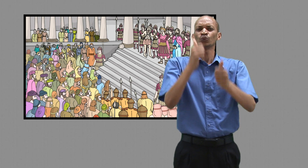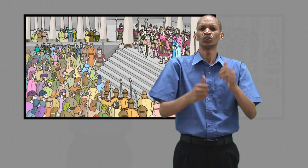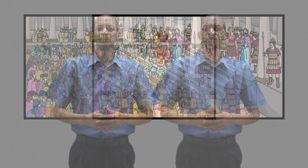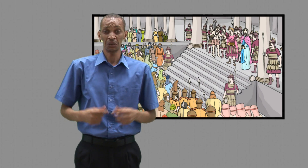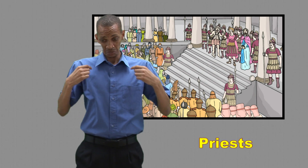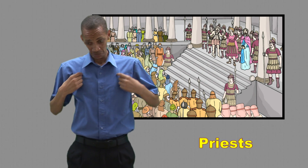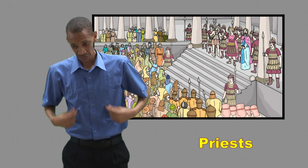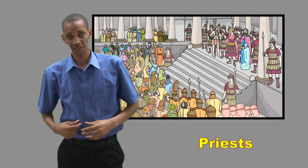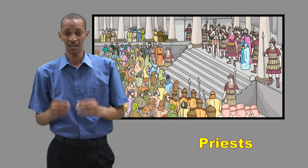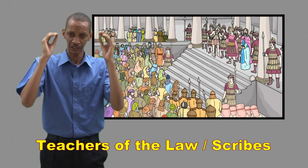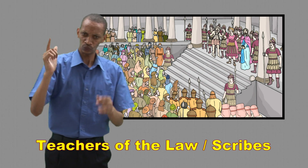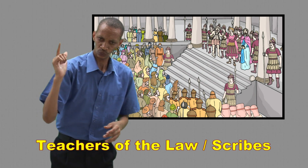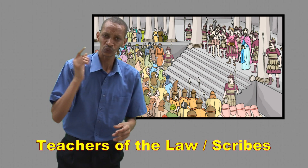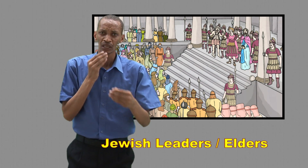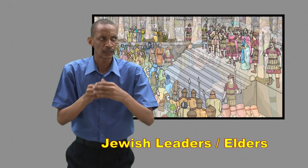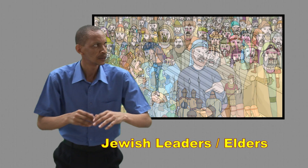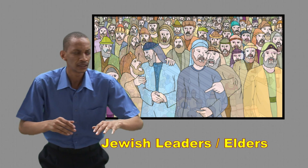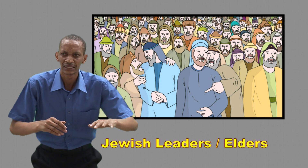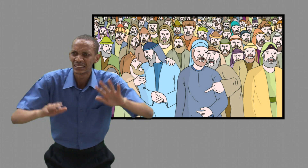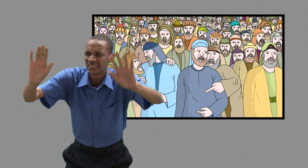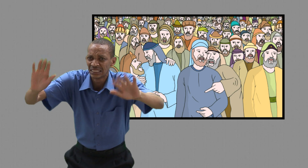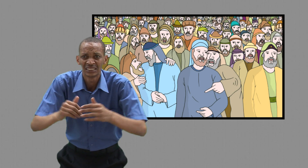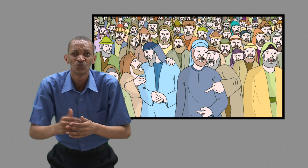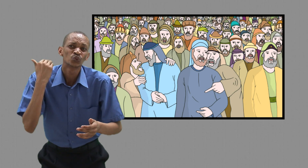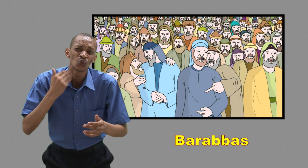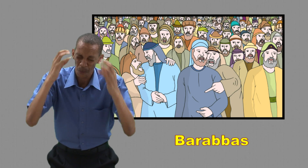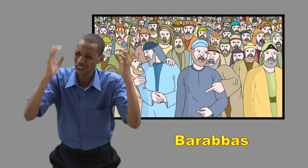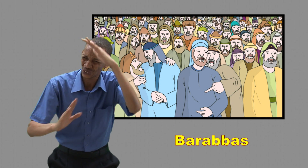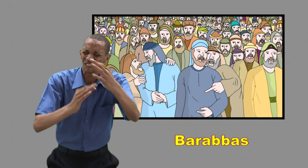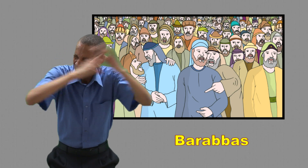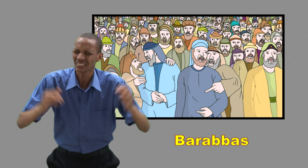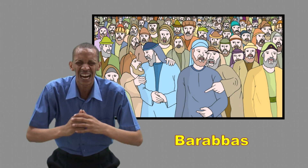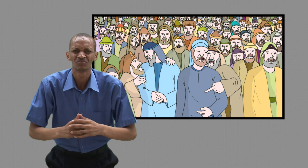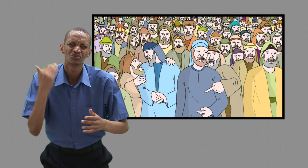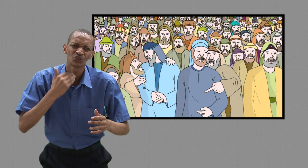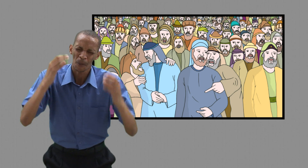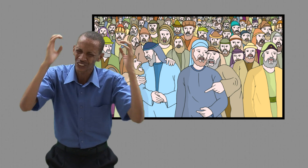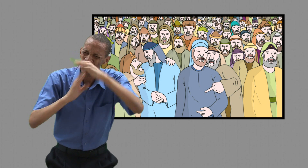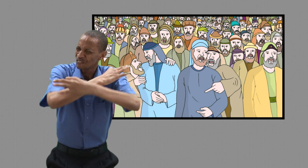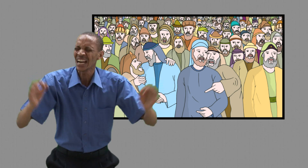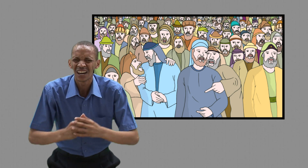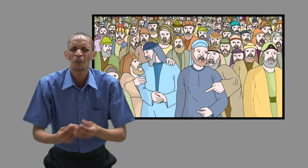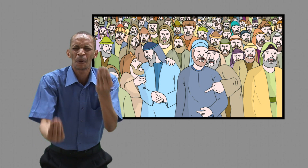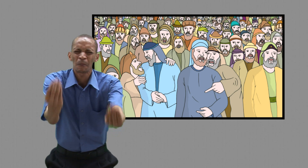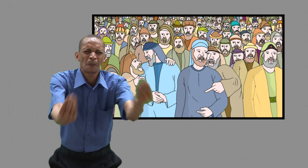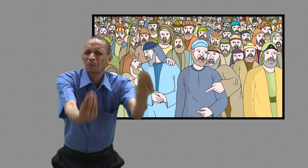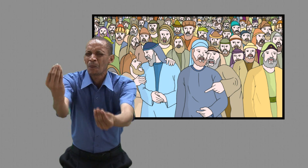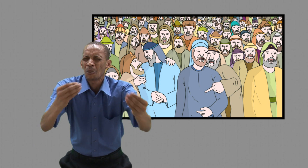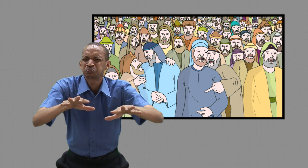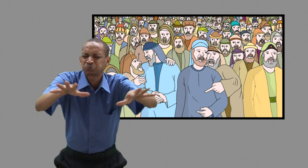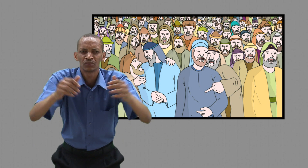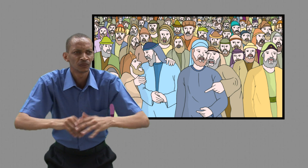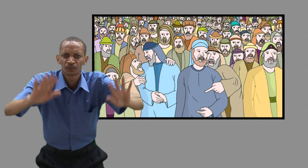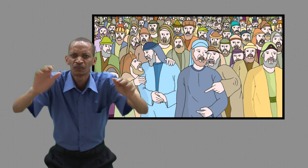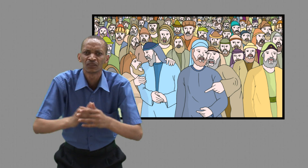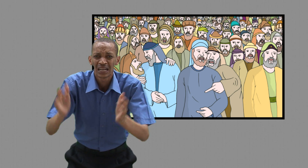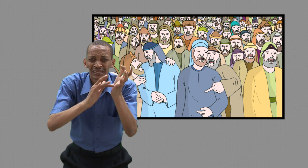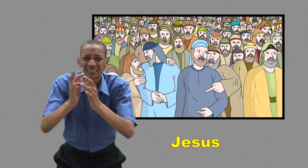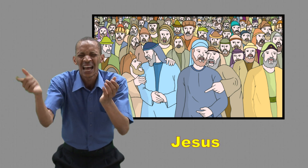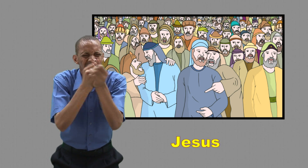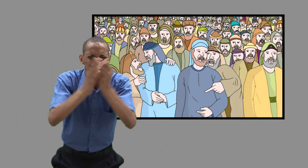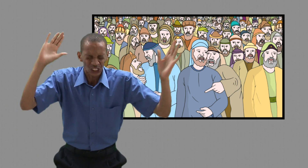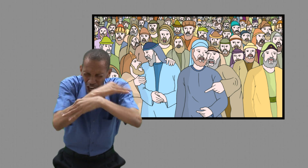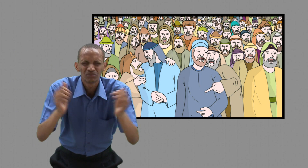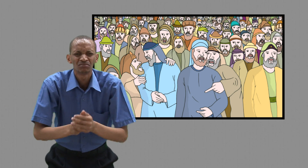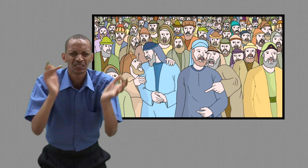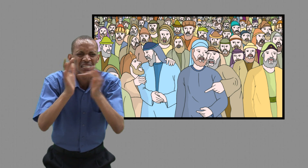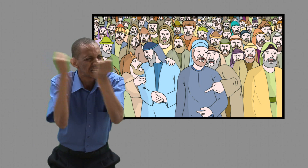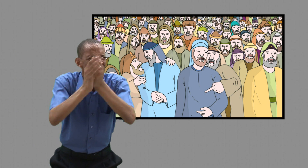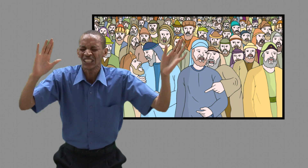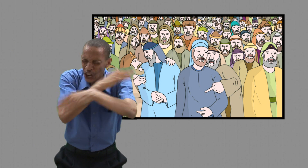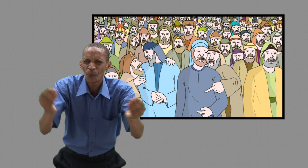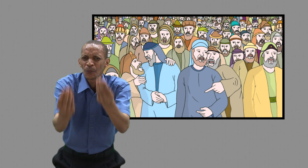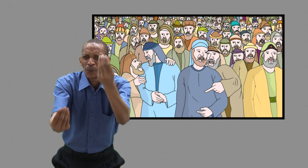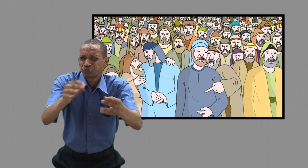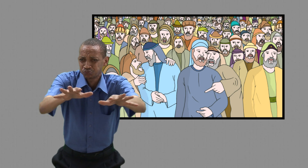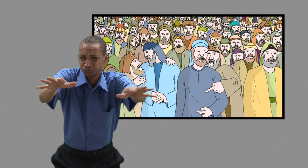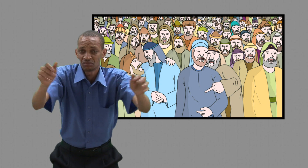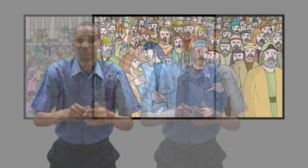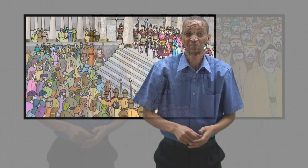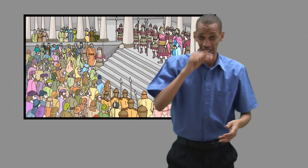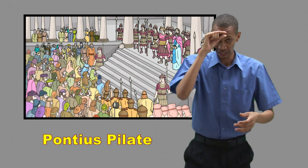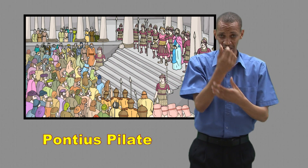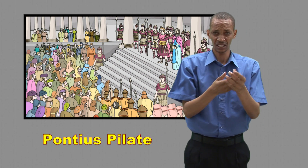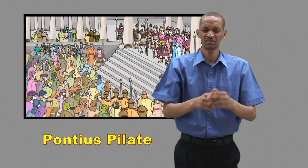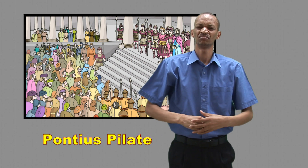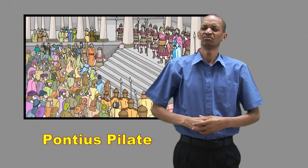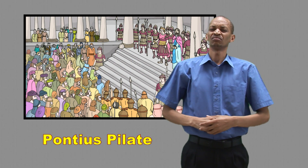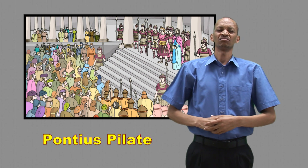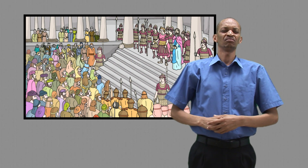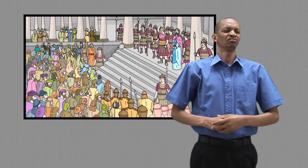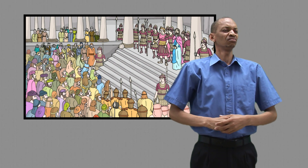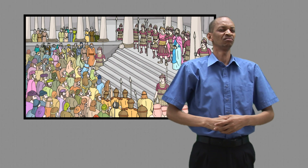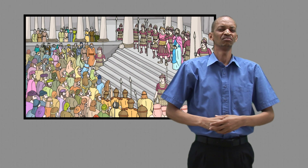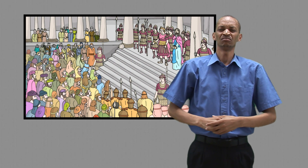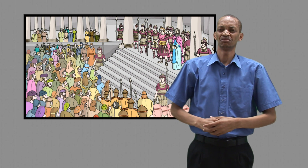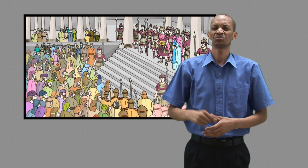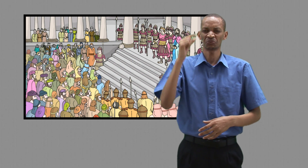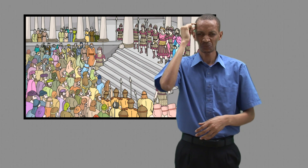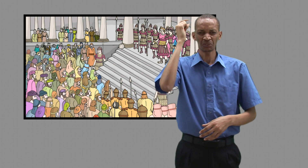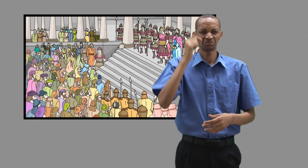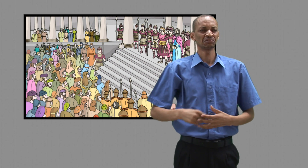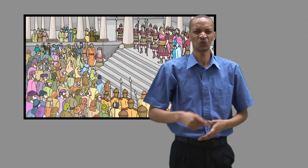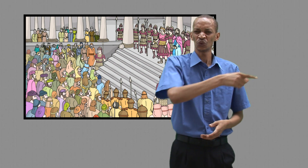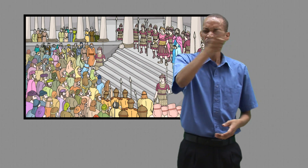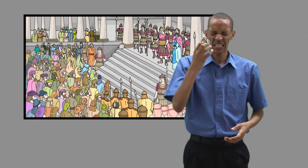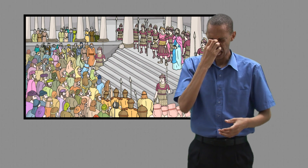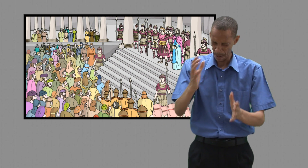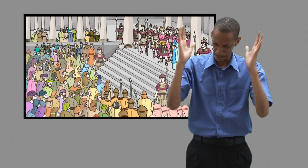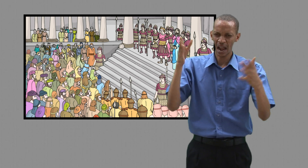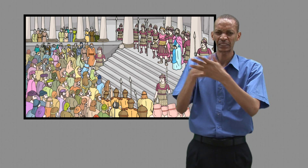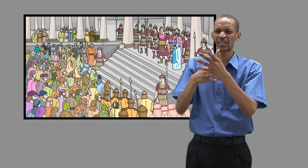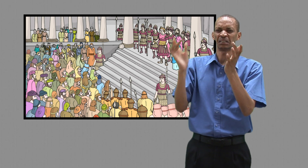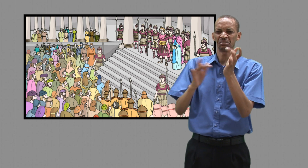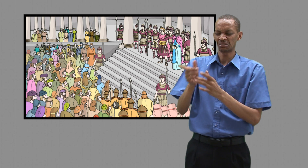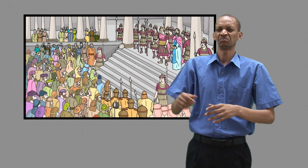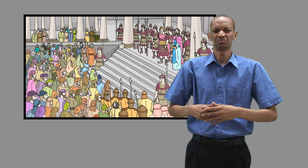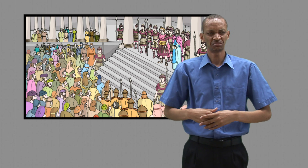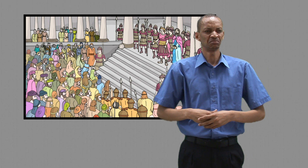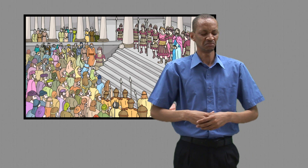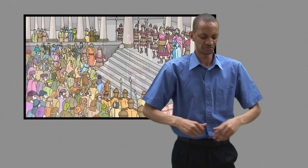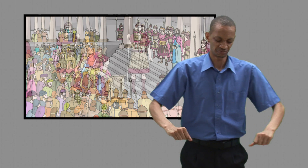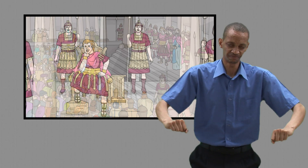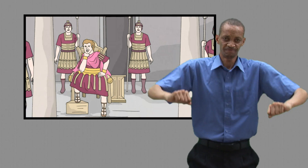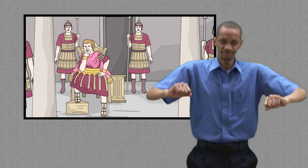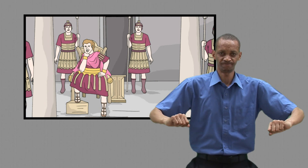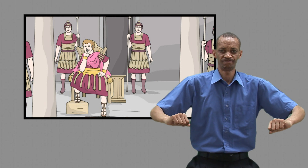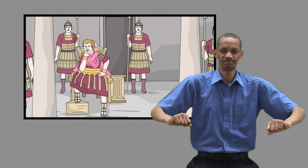For he knew it was out of envy that they had handed Jesus over to him.